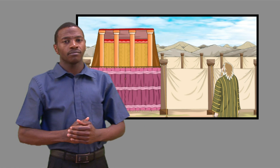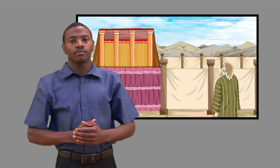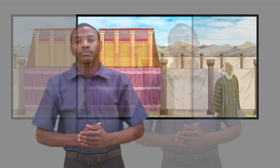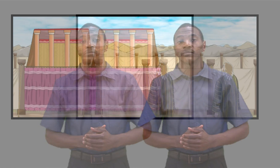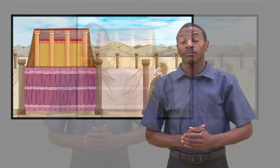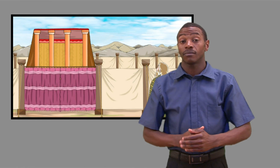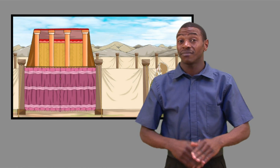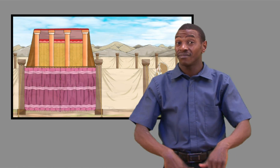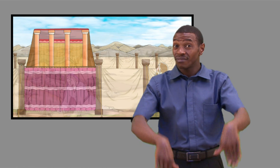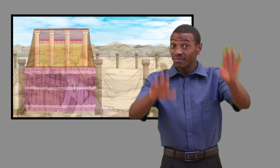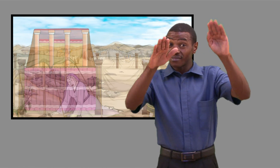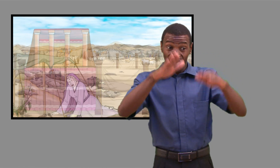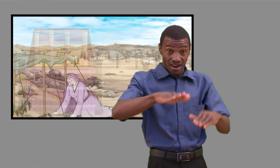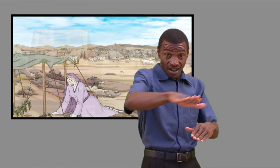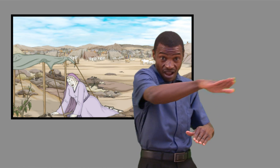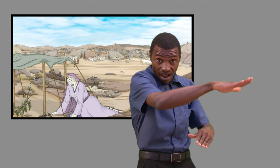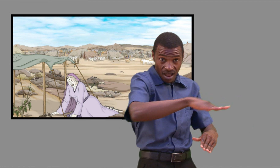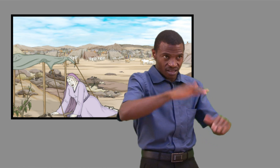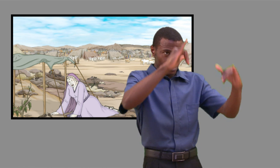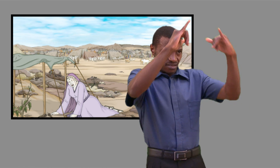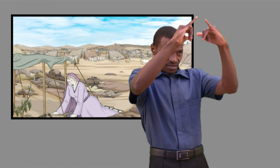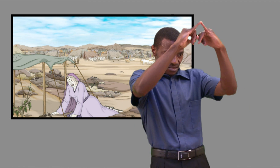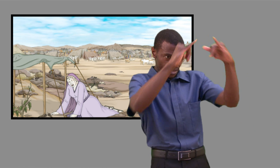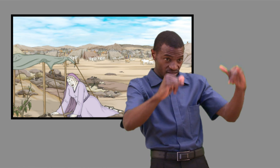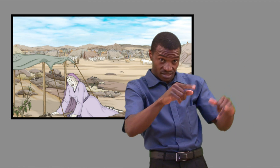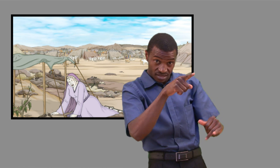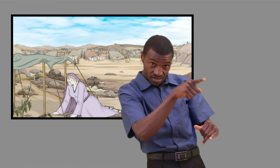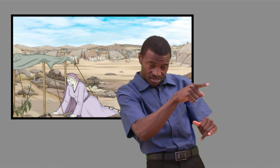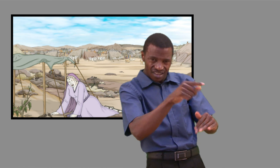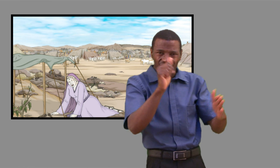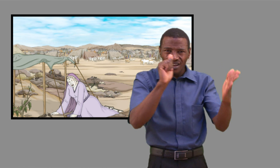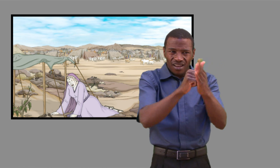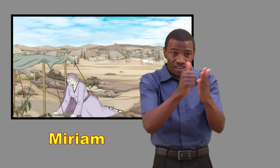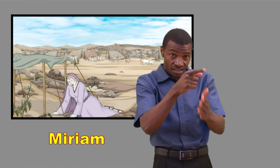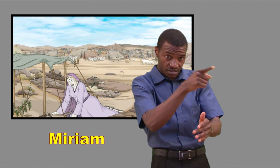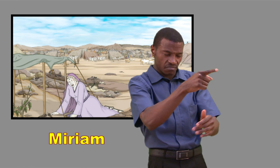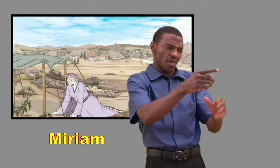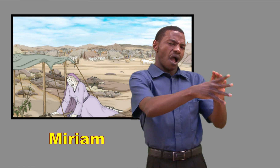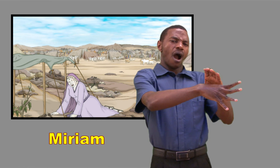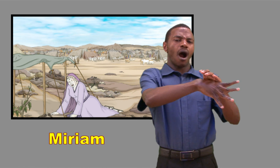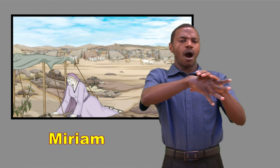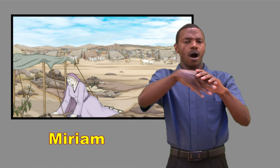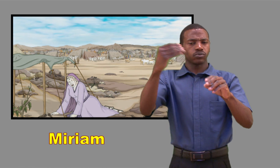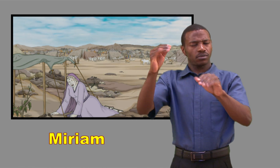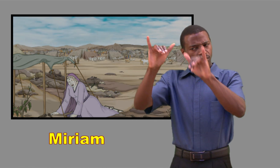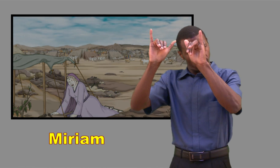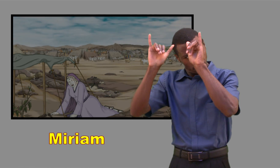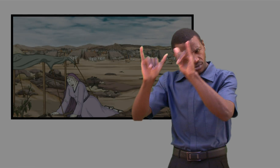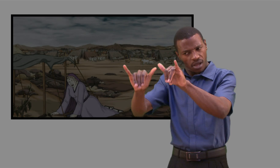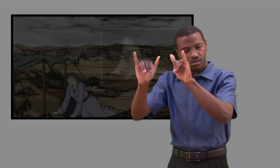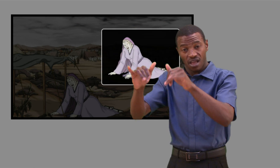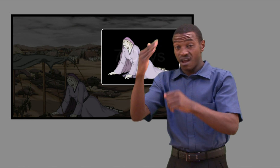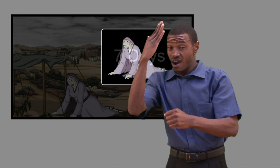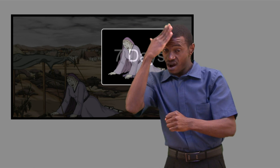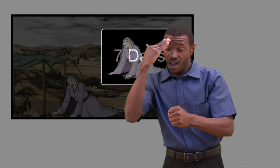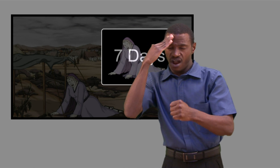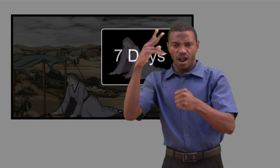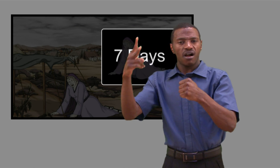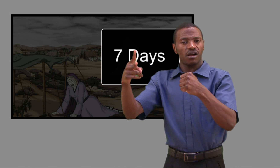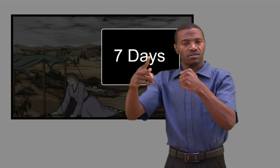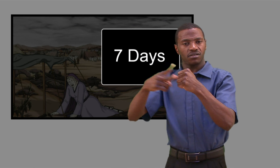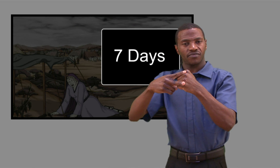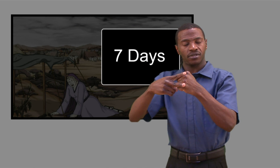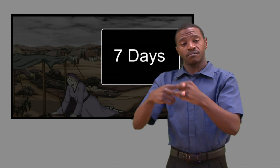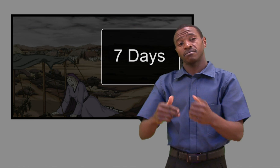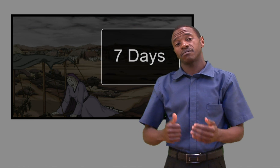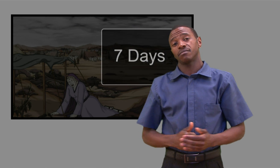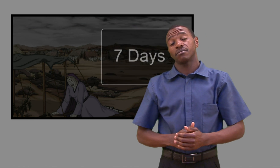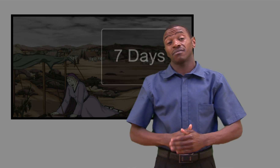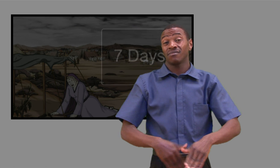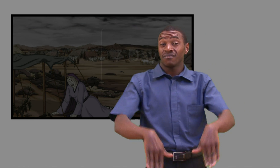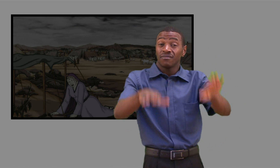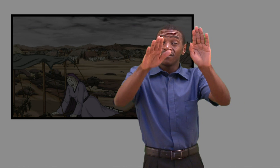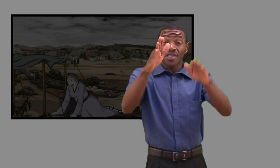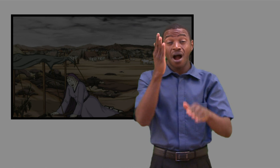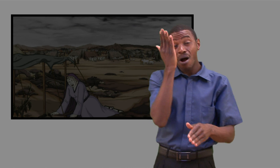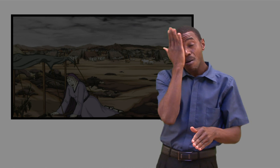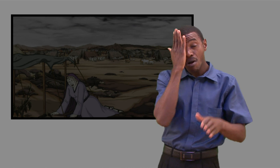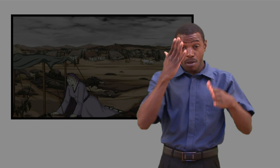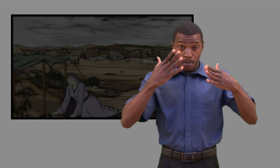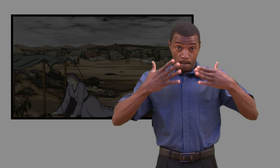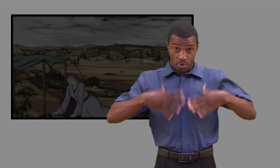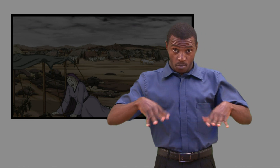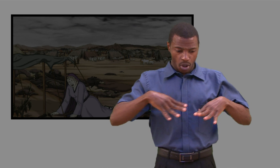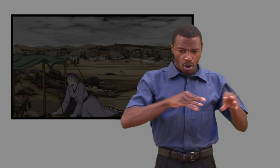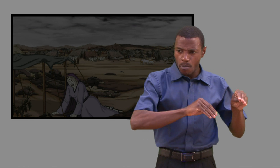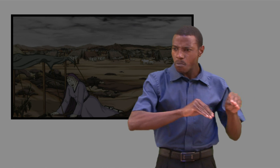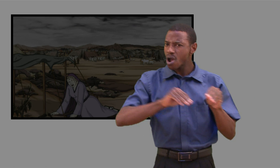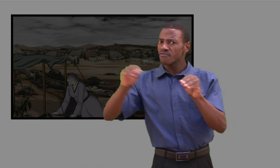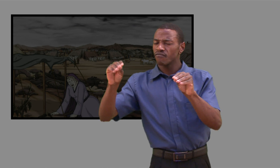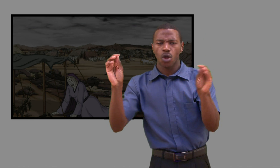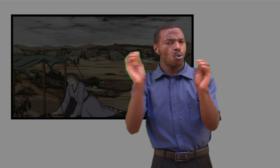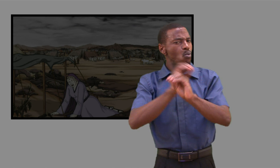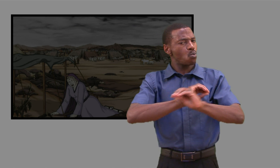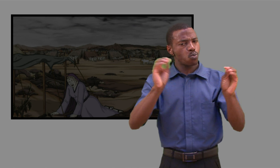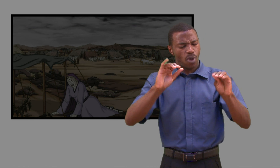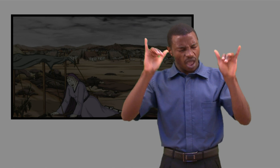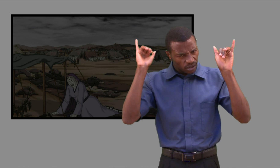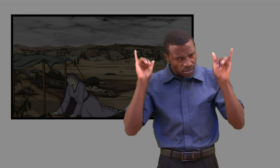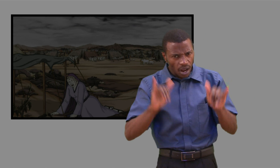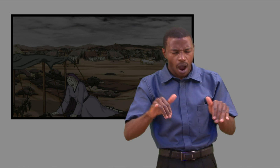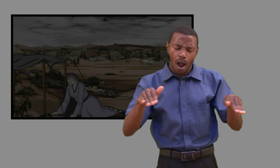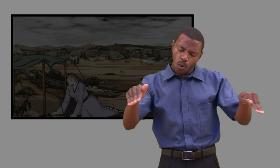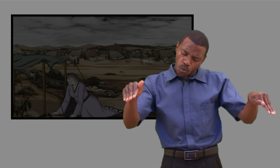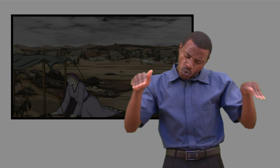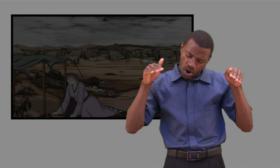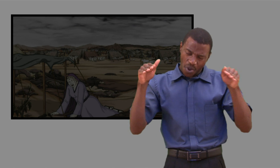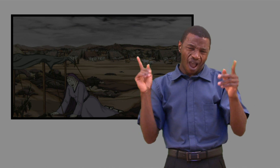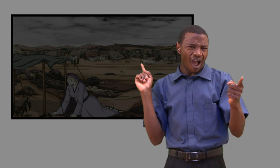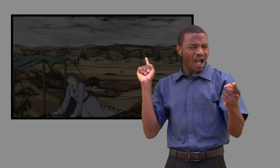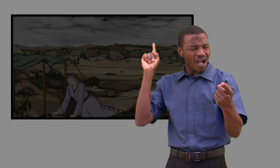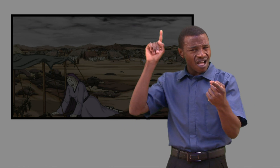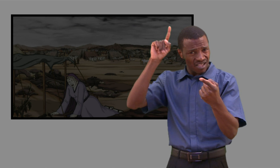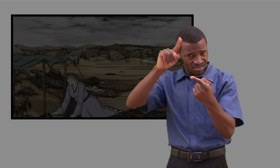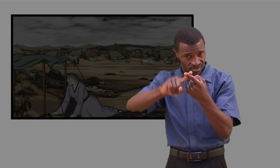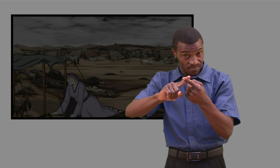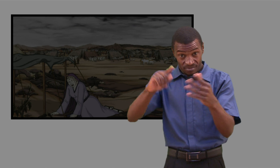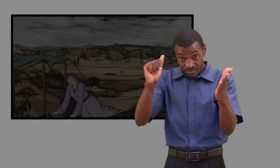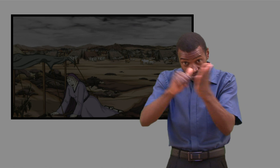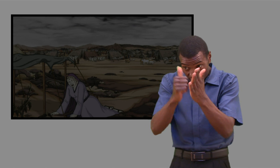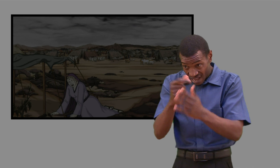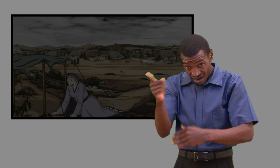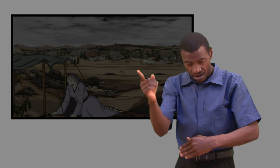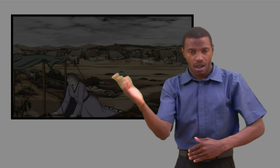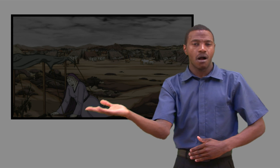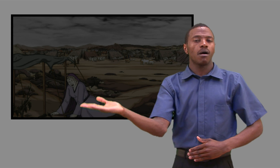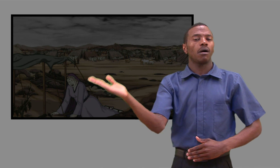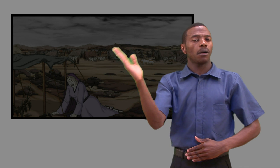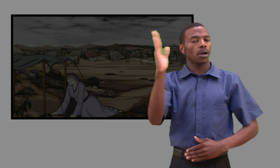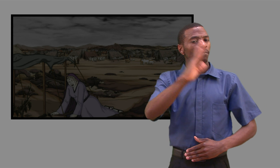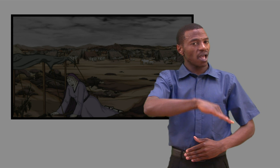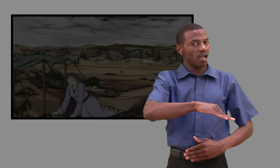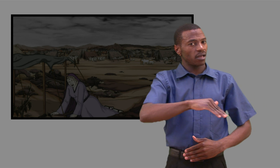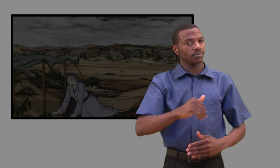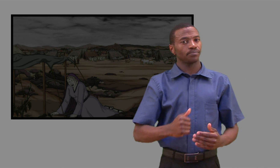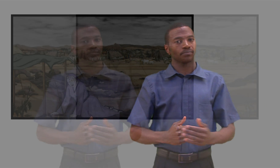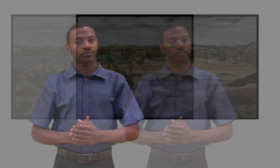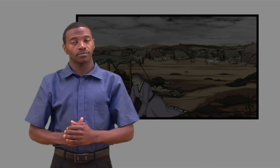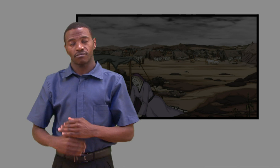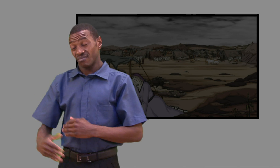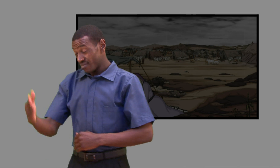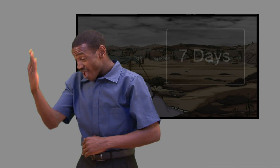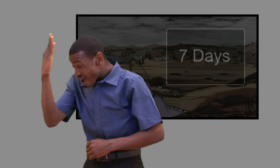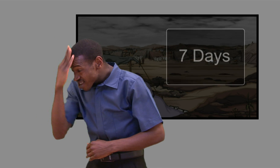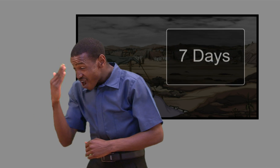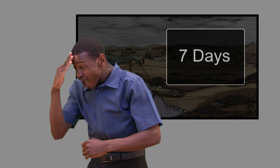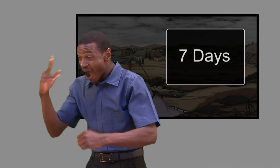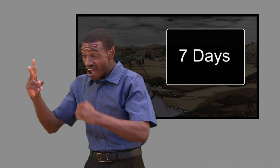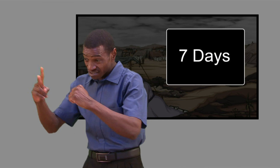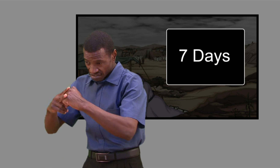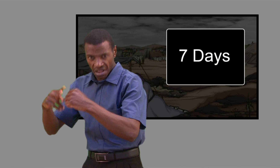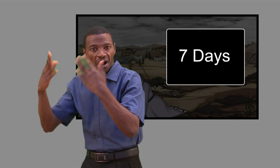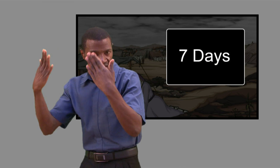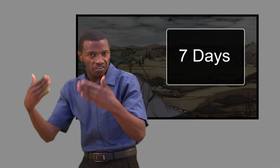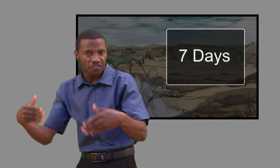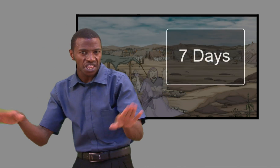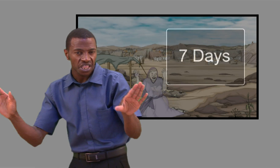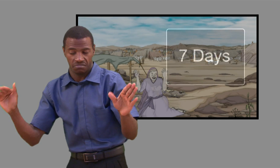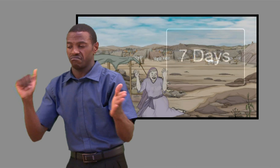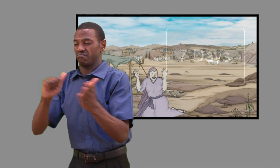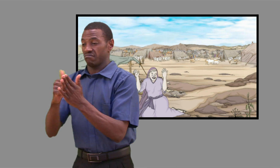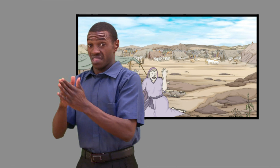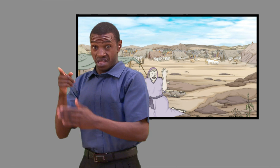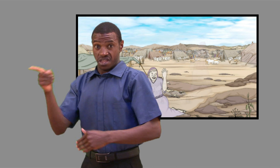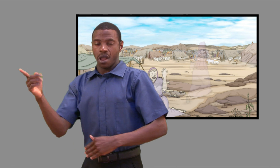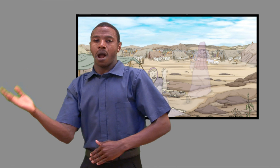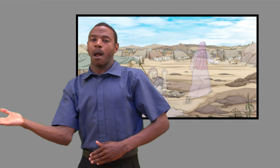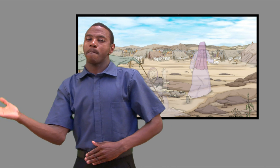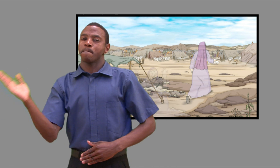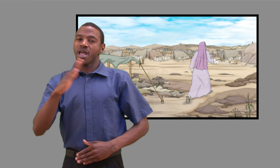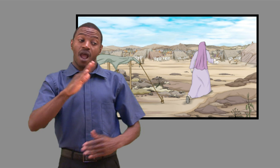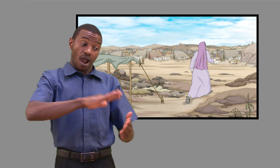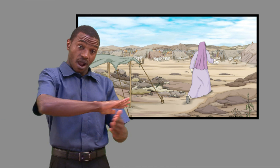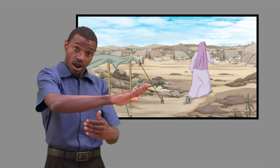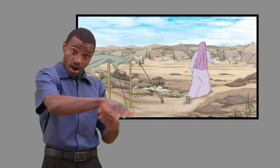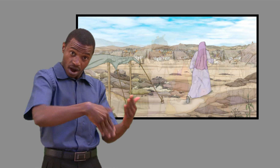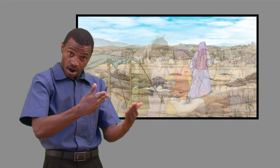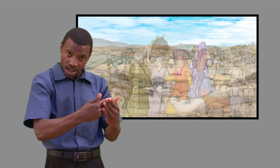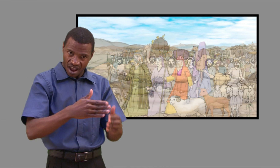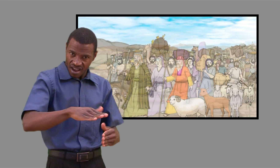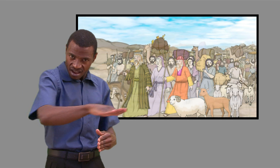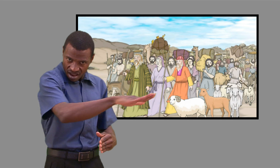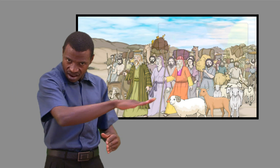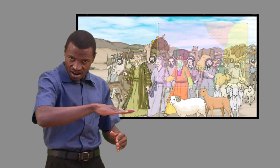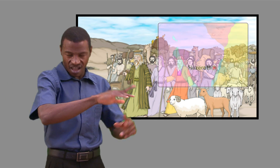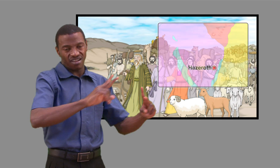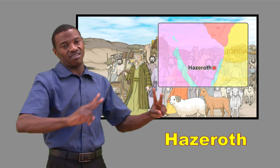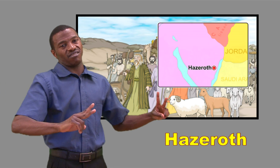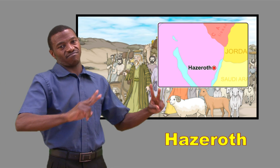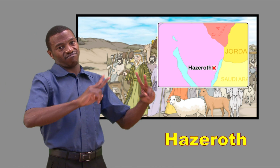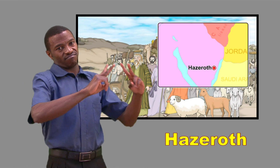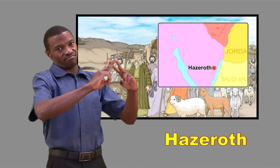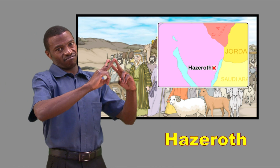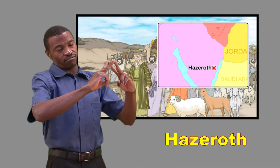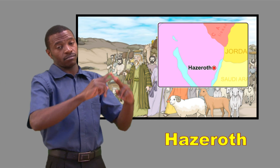So Miriam was confined outside the camp for seven days, and the people did not move on until she was brought in again.